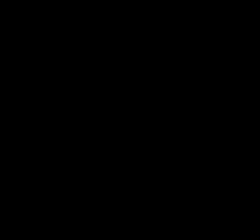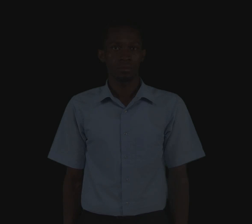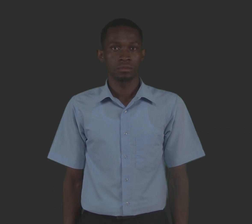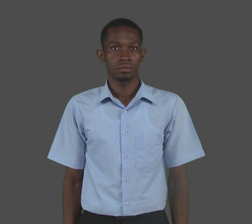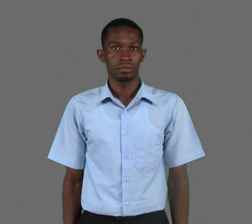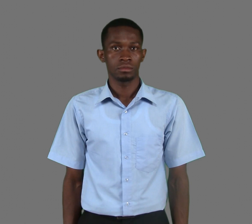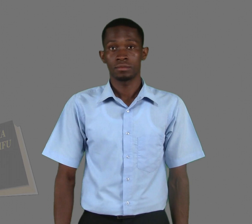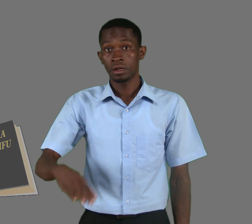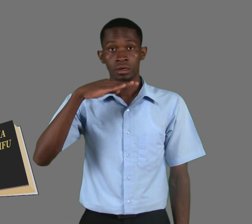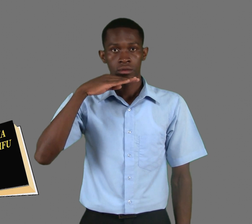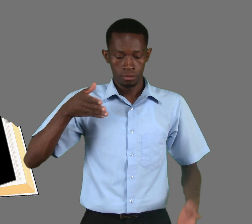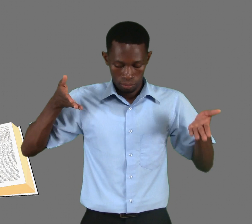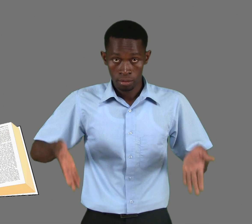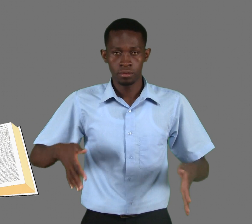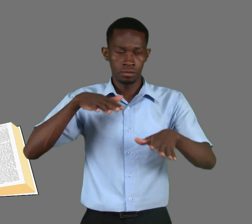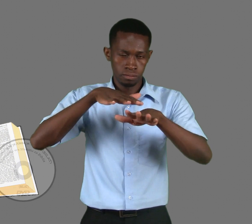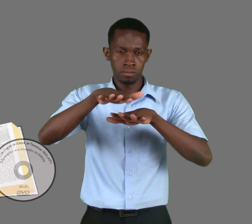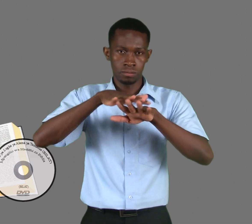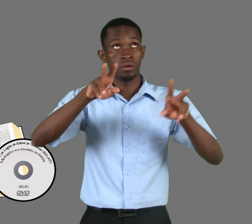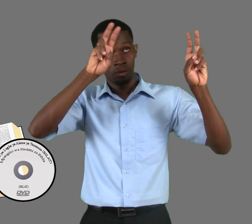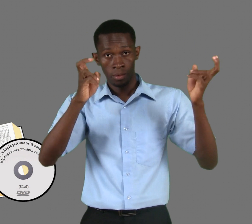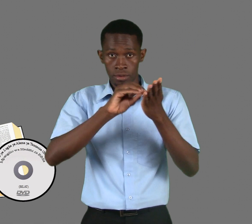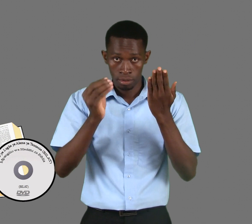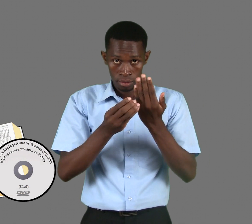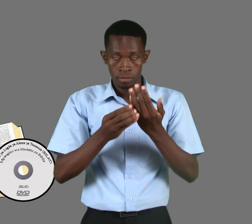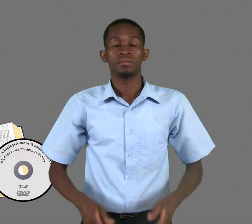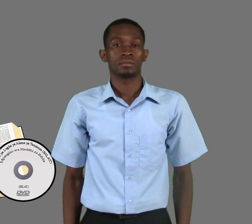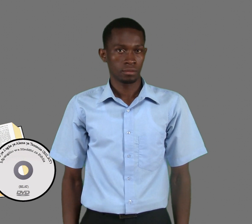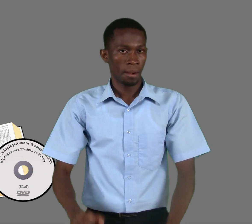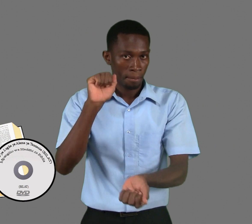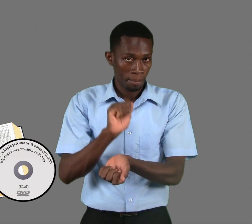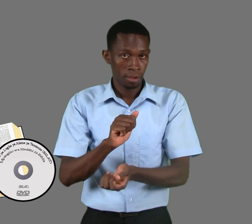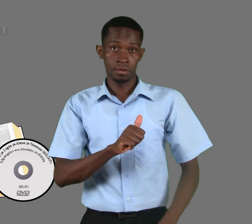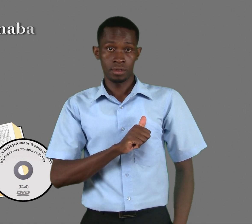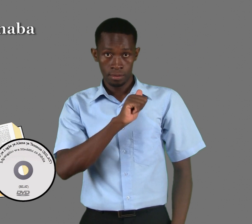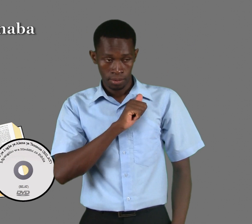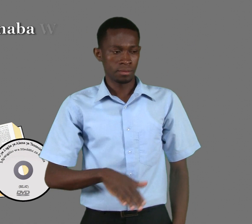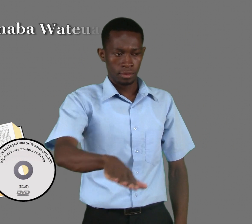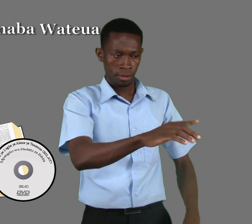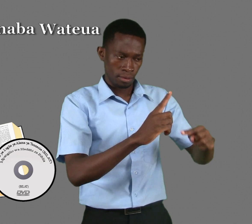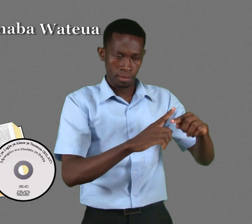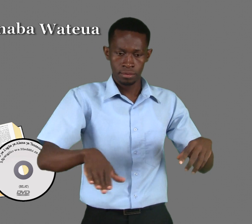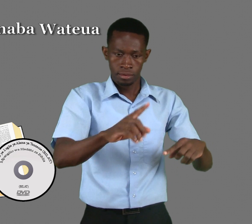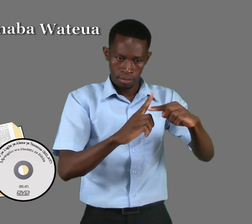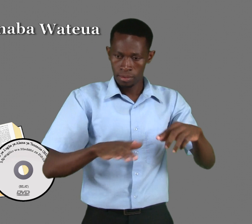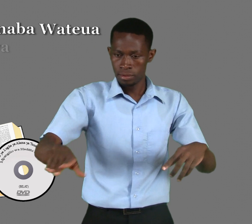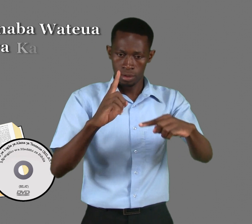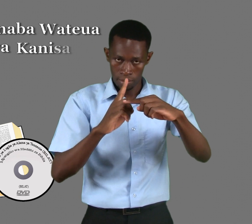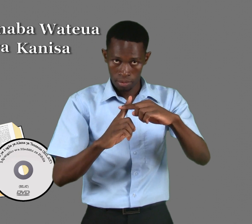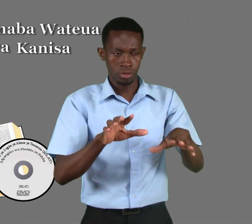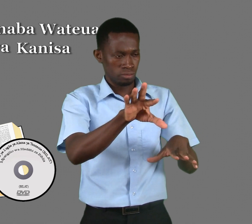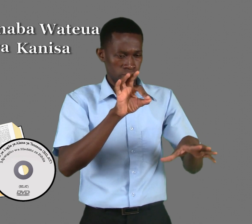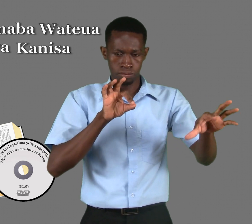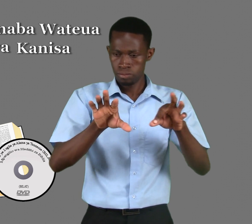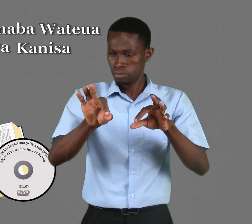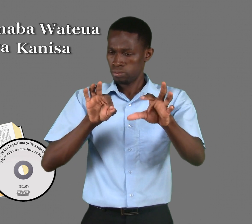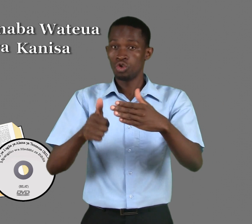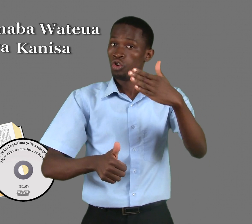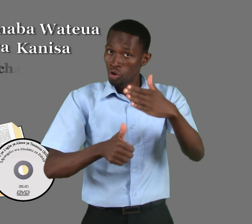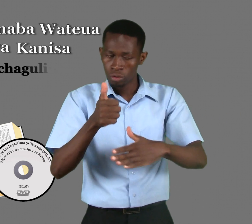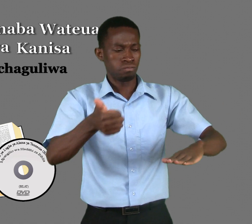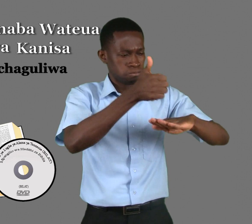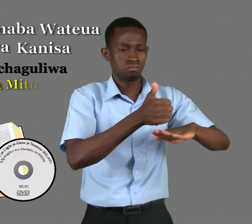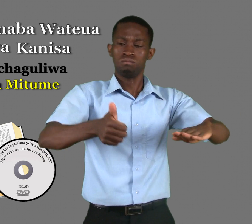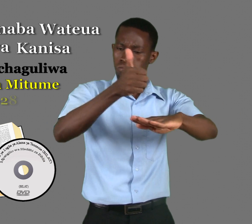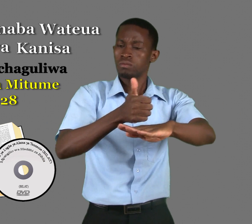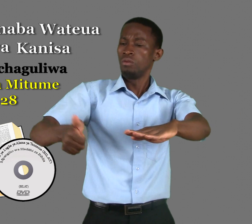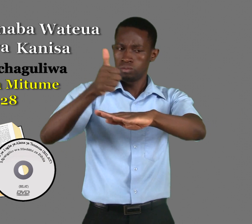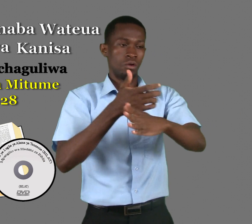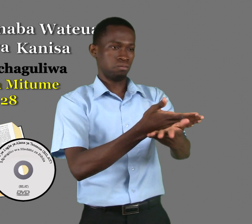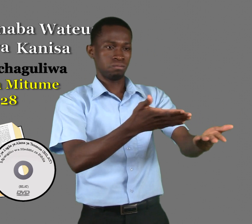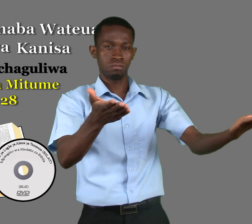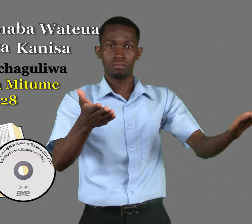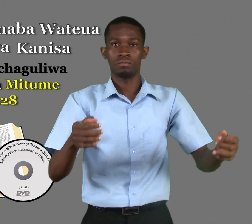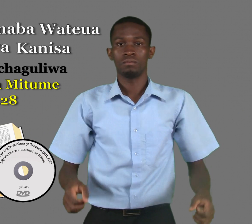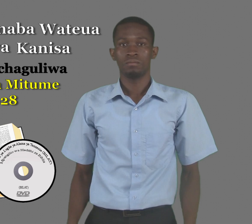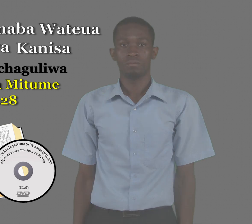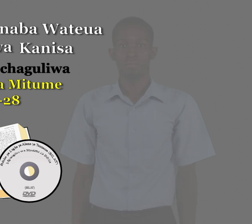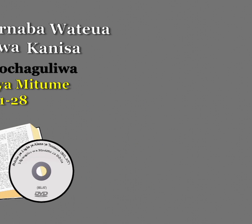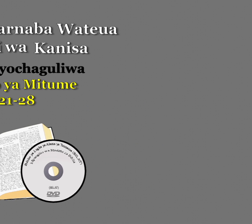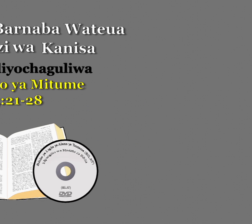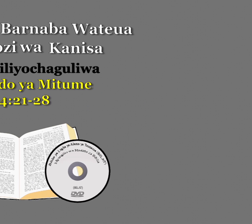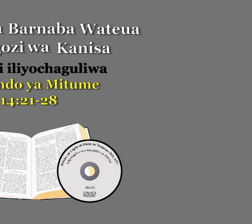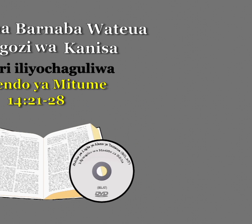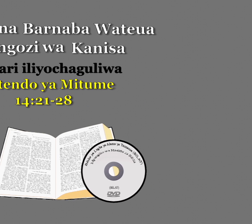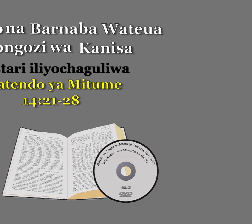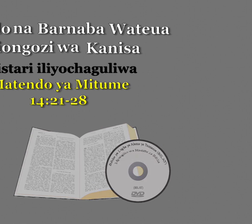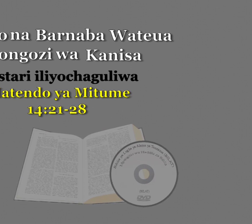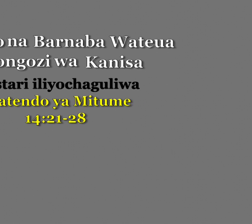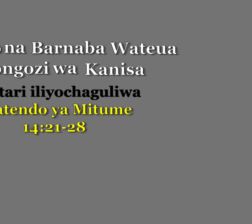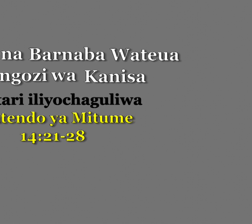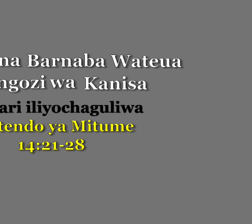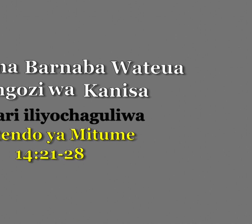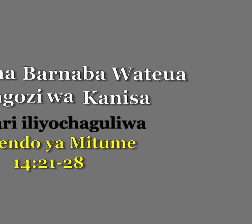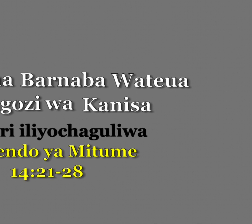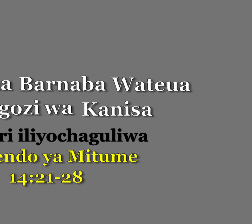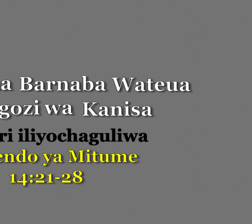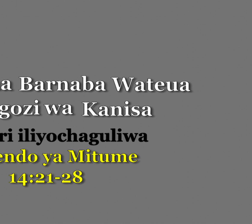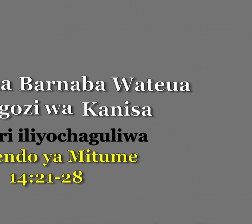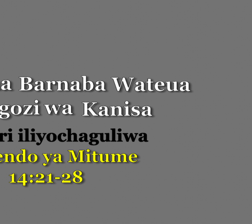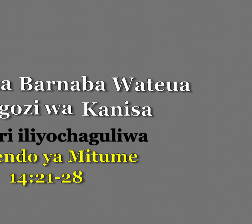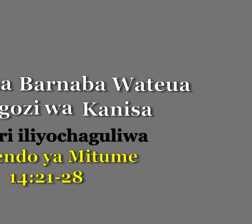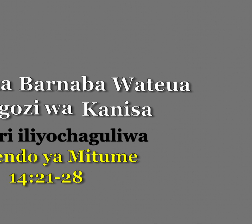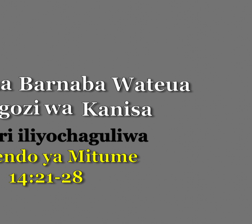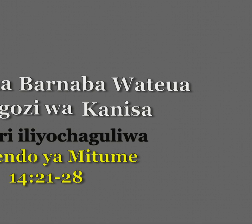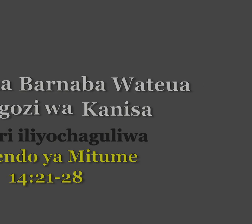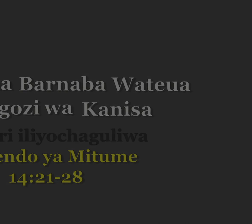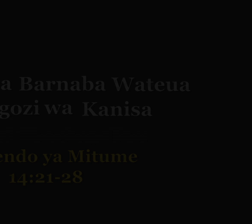Paul and Barnabas appoint leaders for the churches